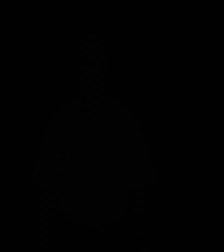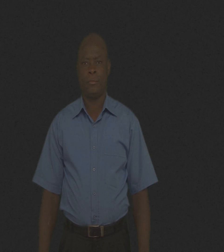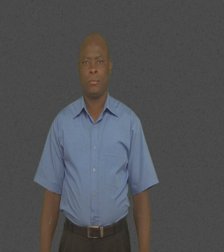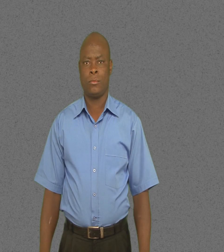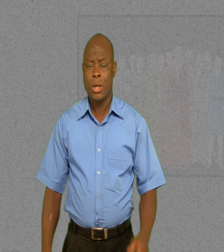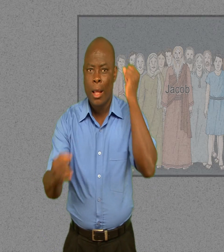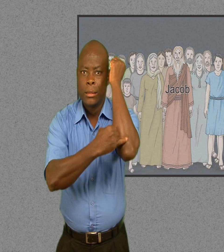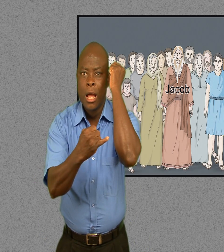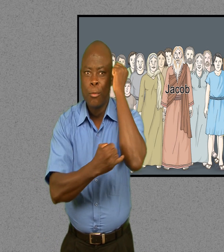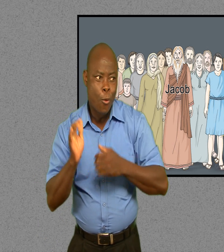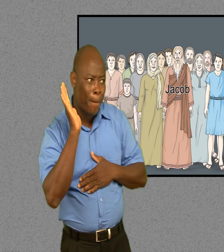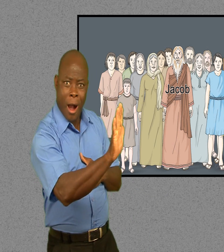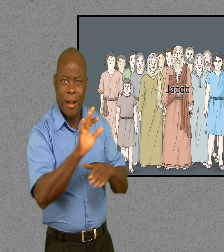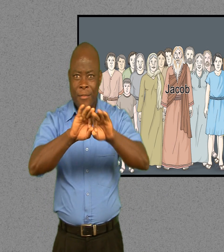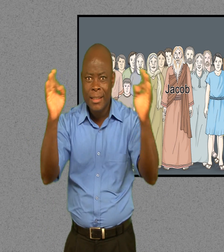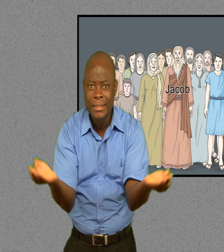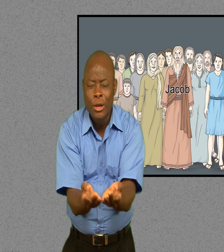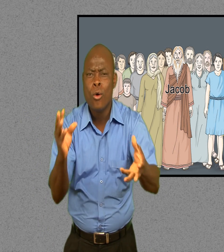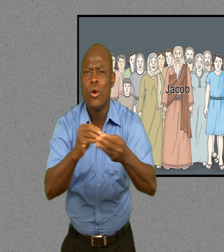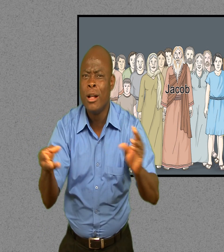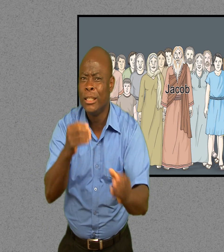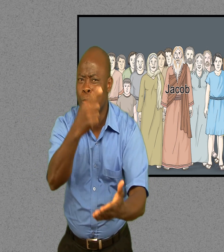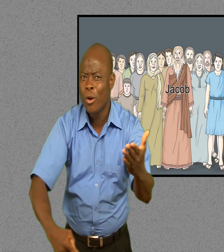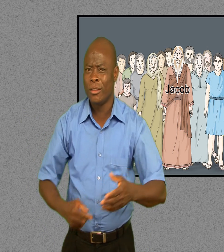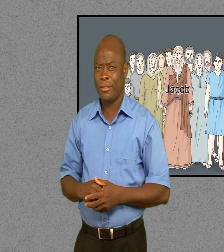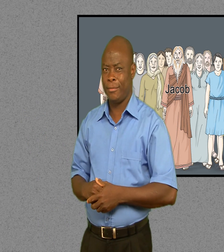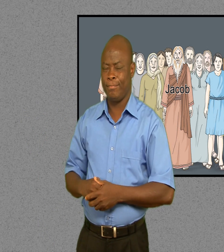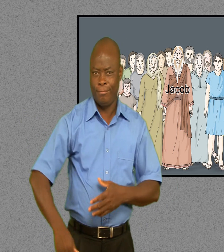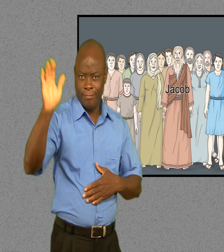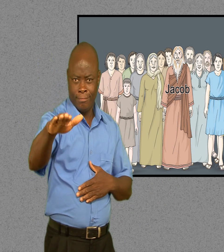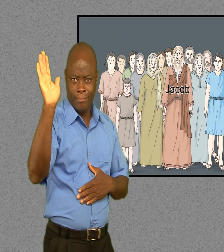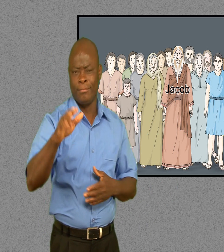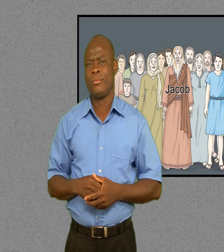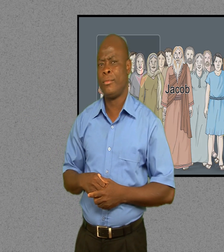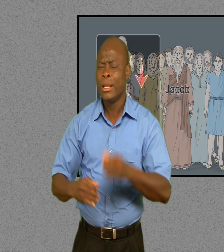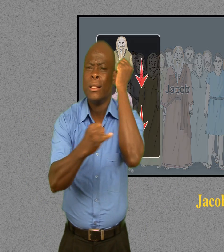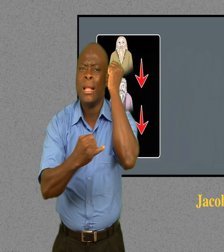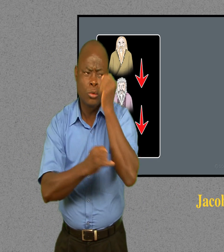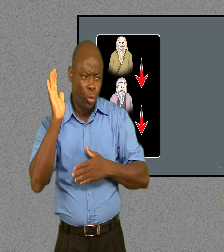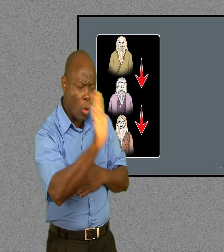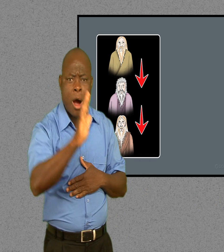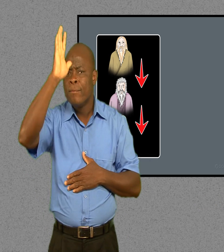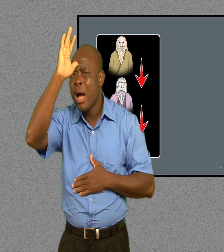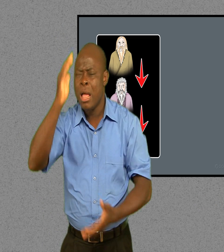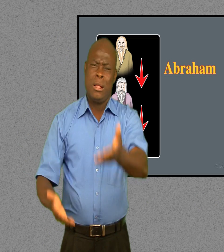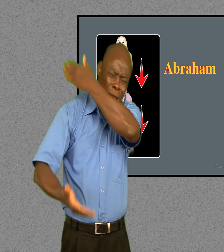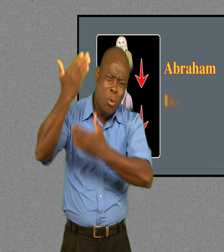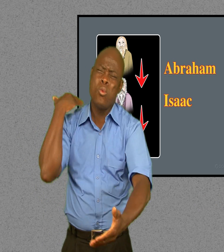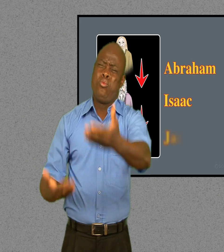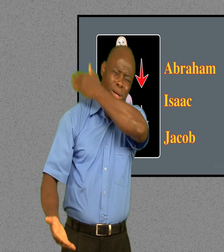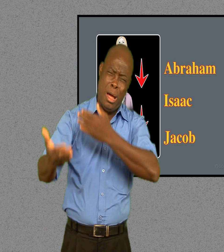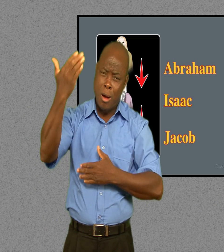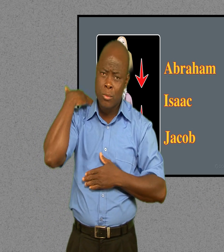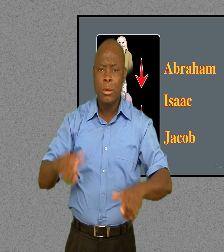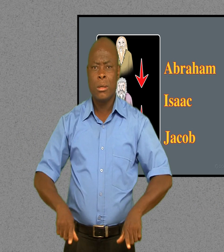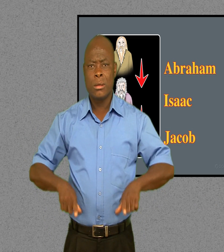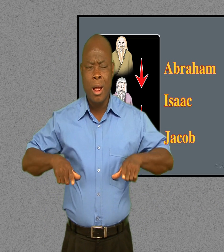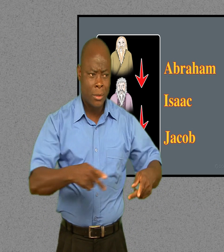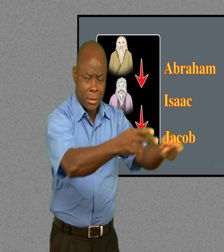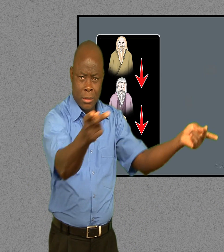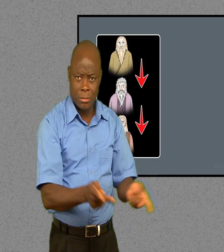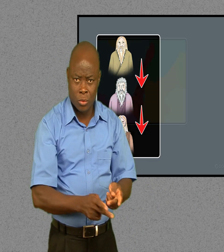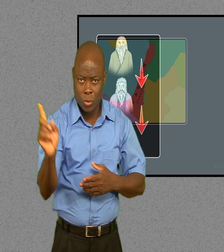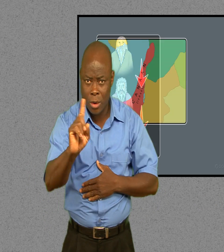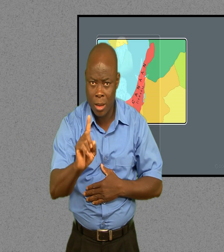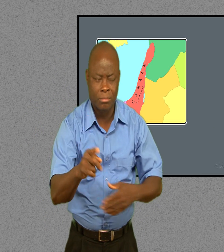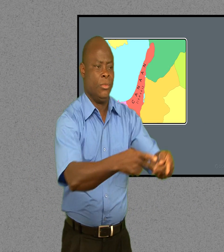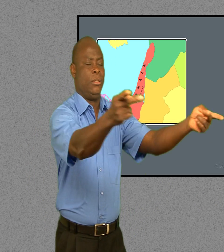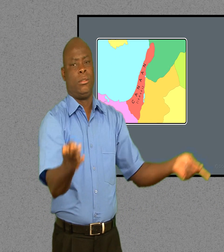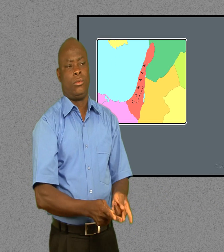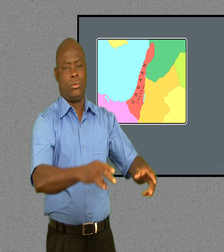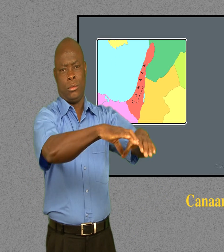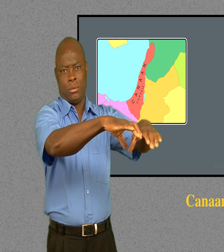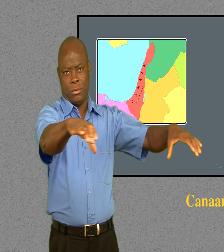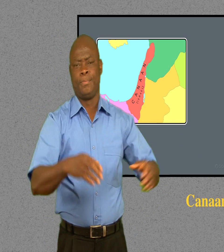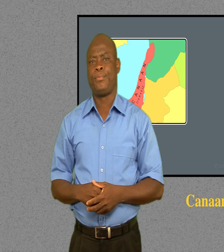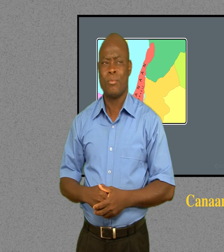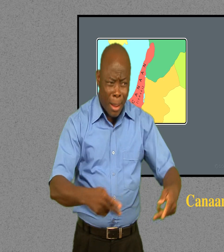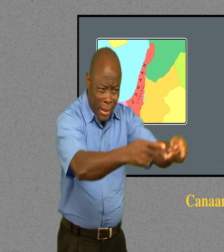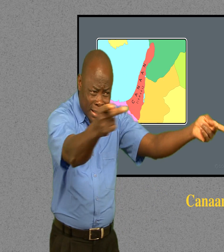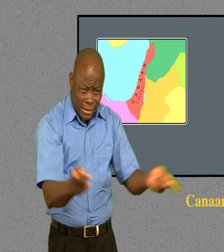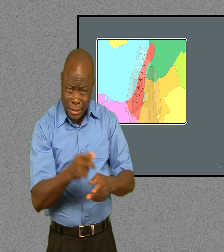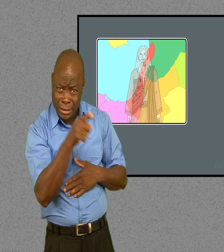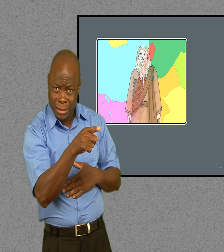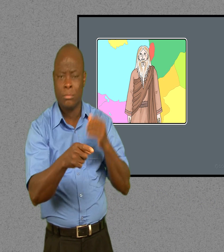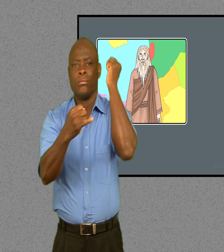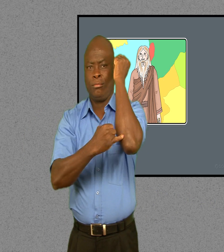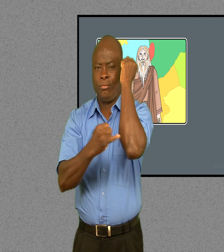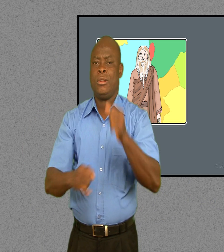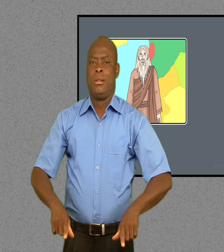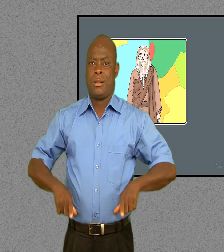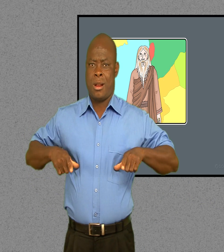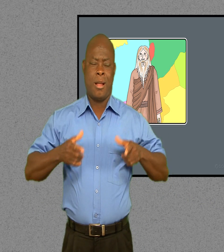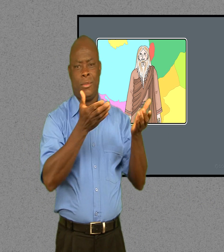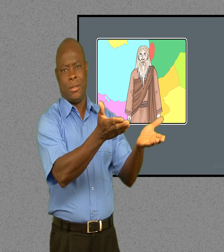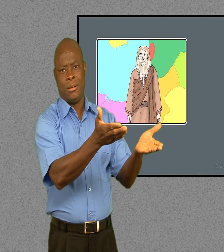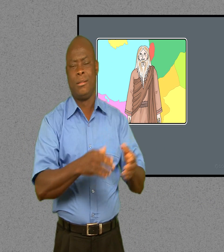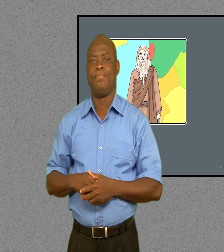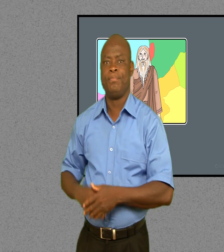Now Jacob lived in the land where his father had resided, the land of Canaan.